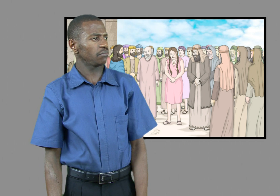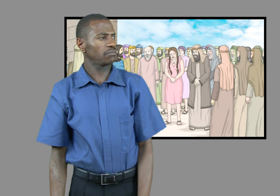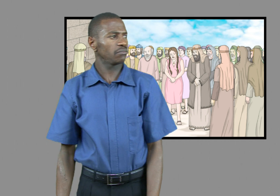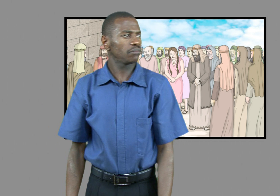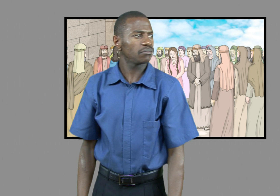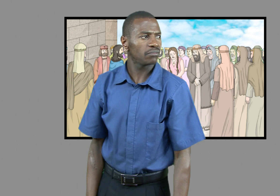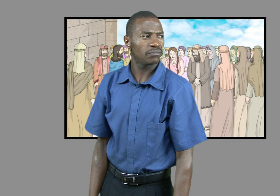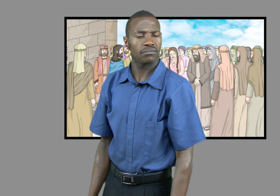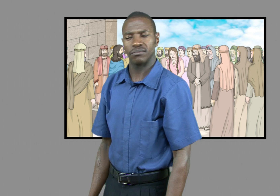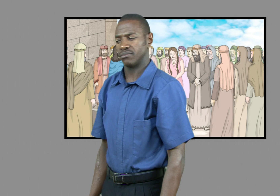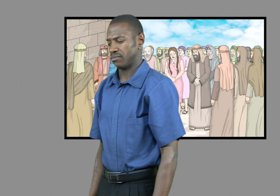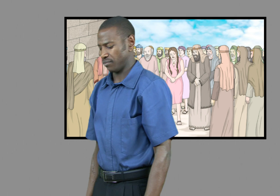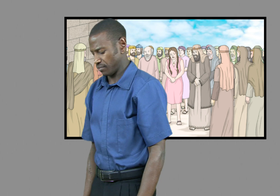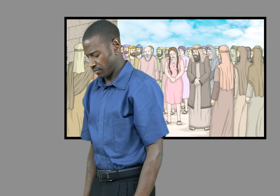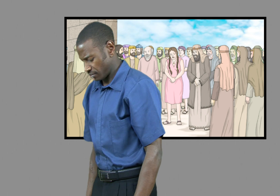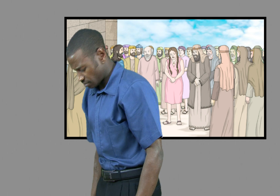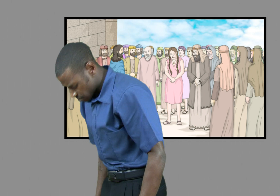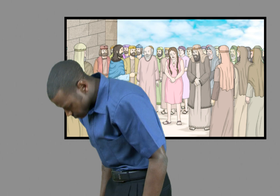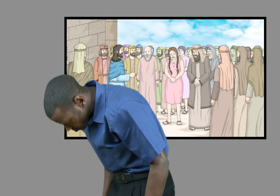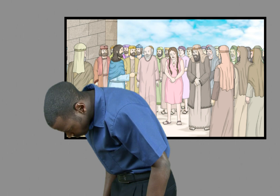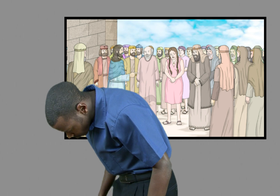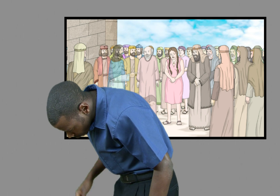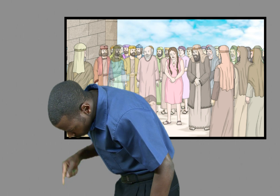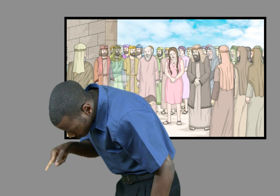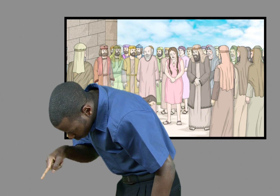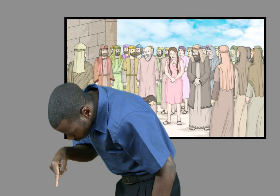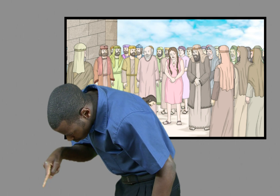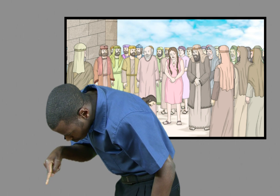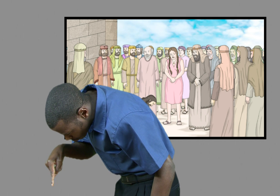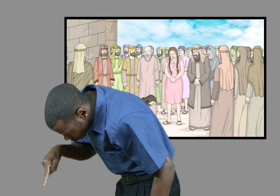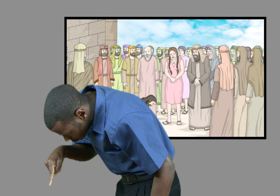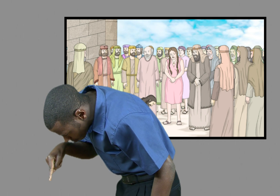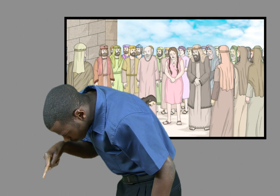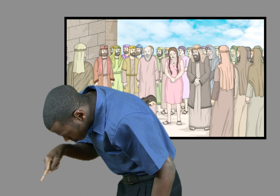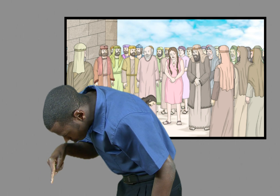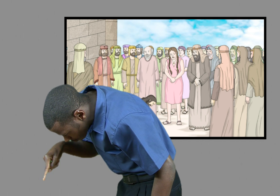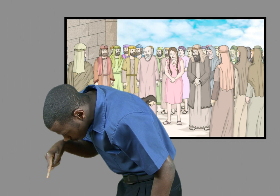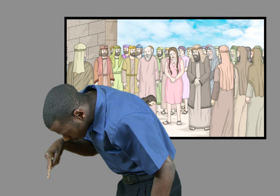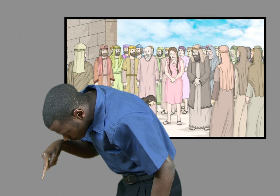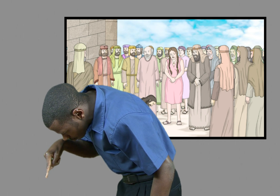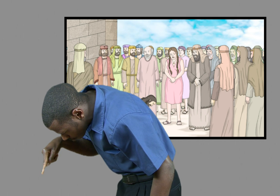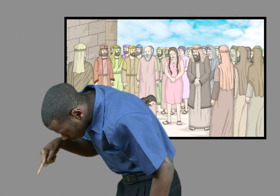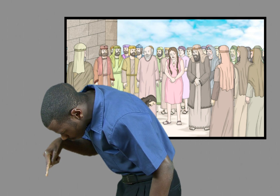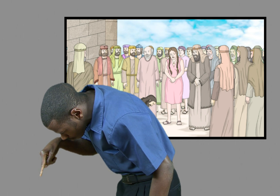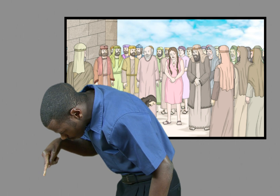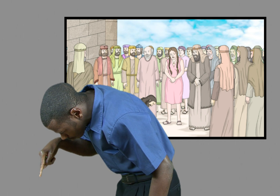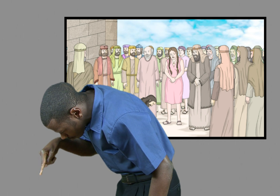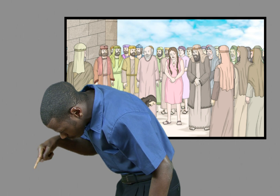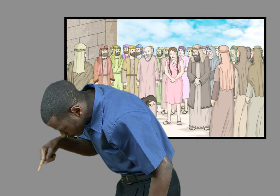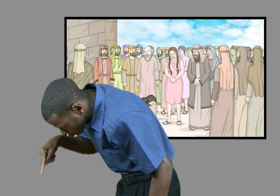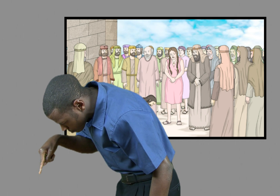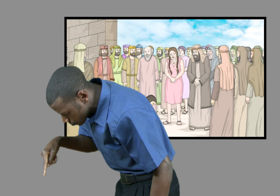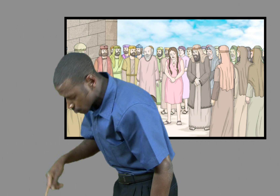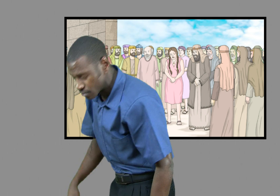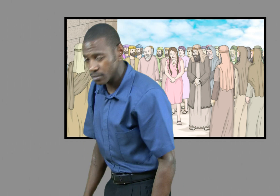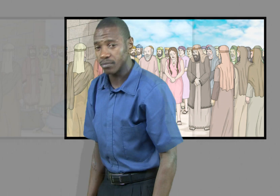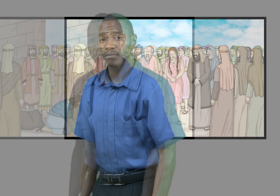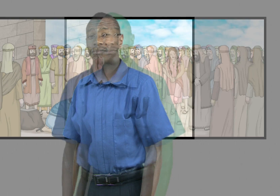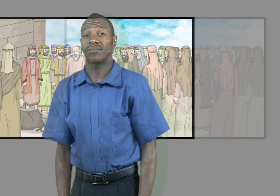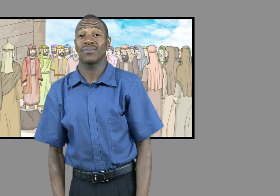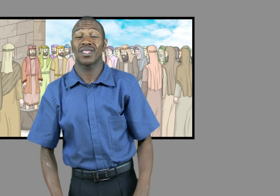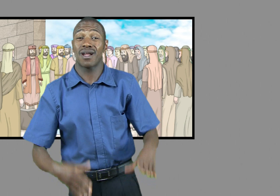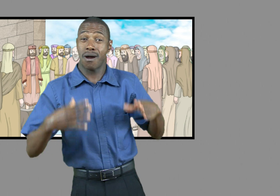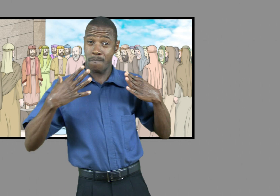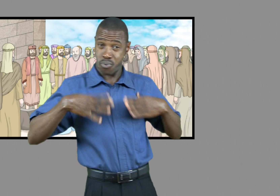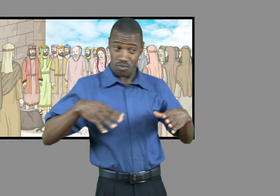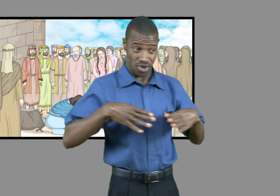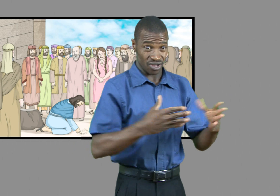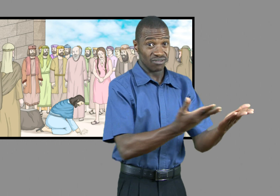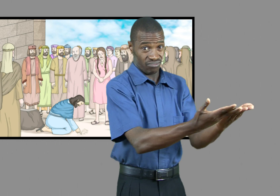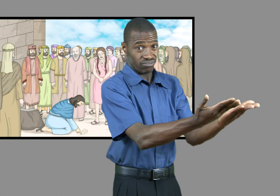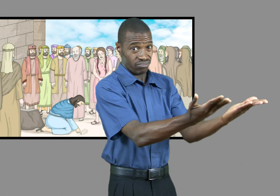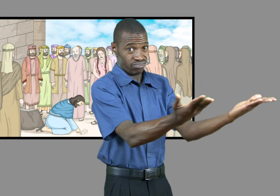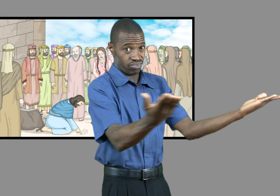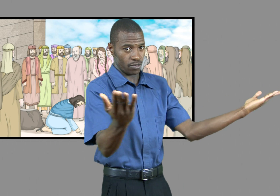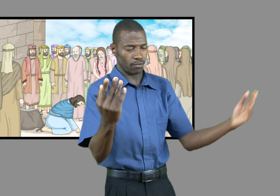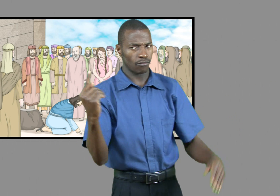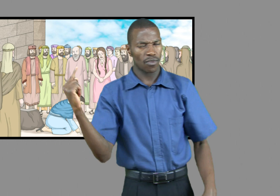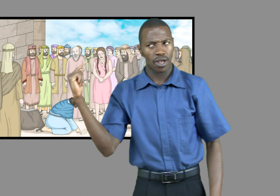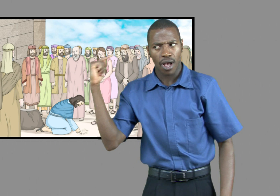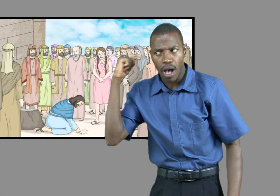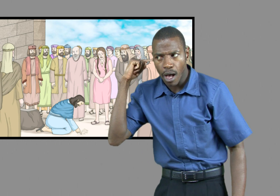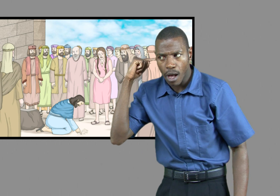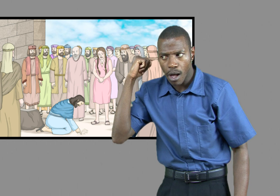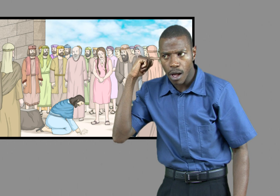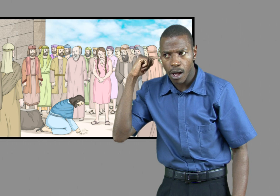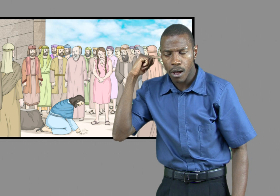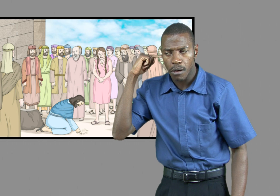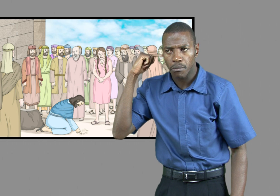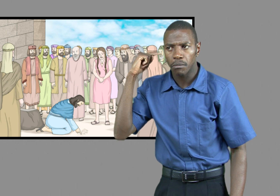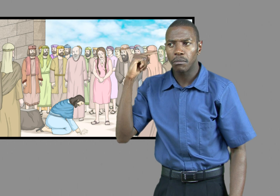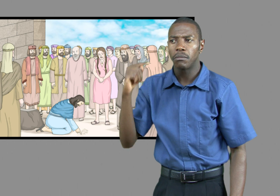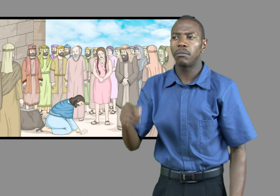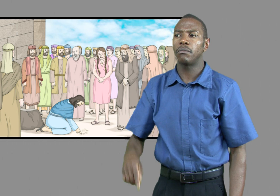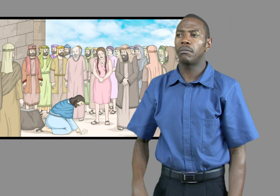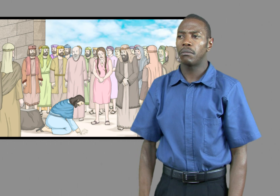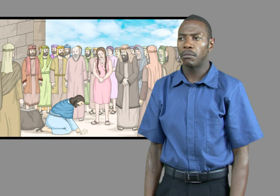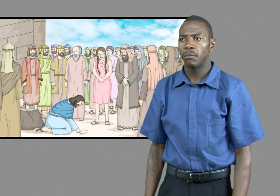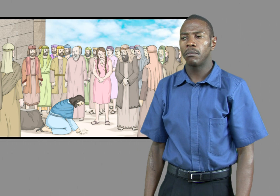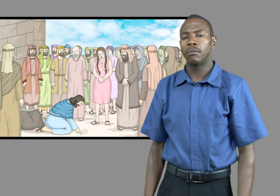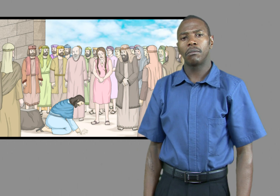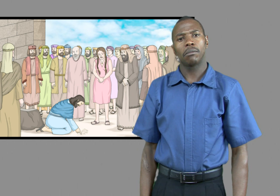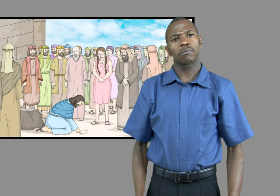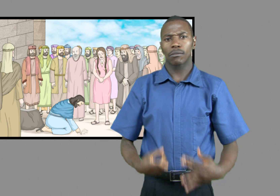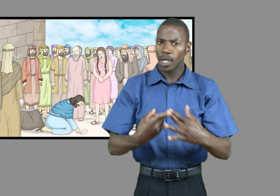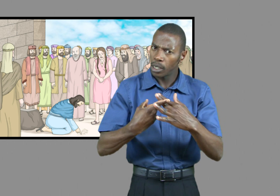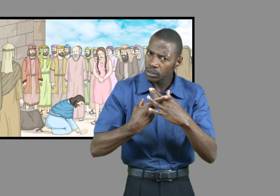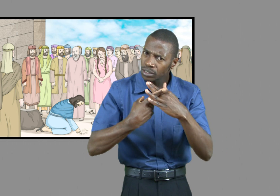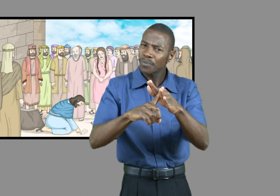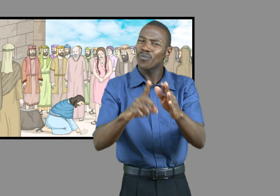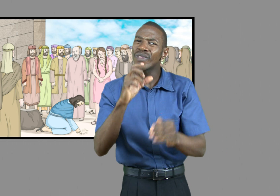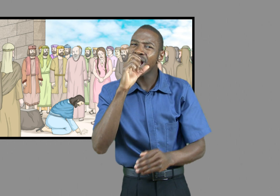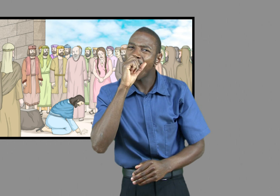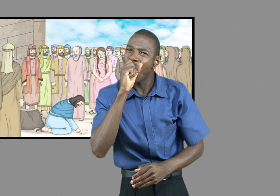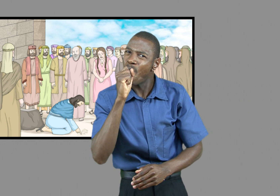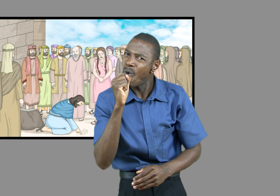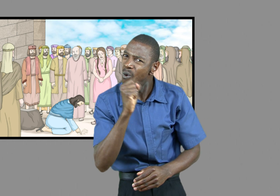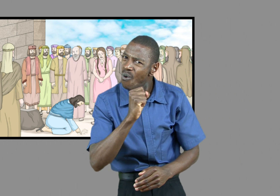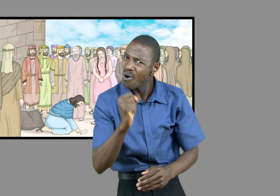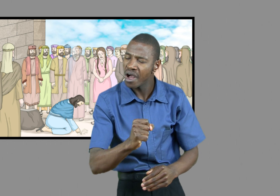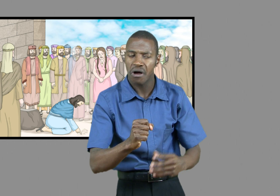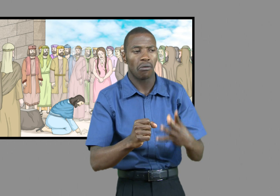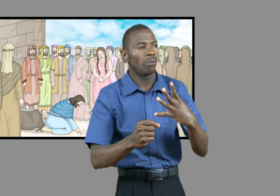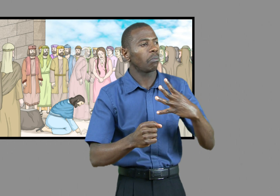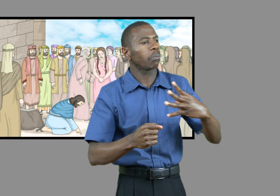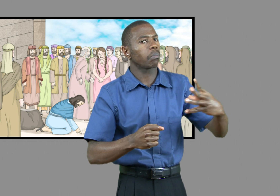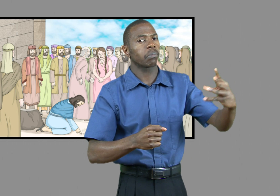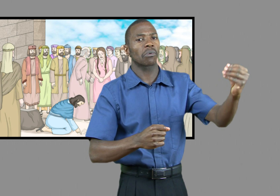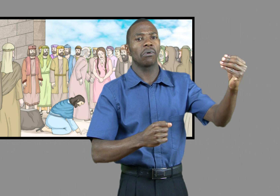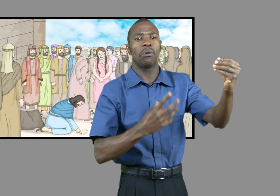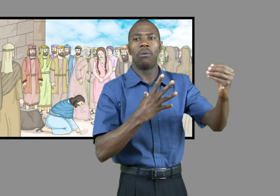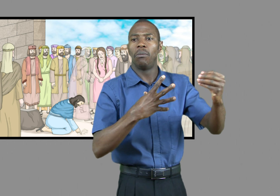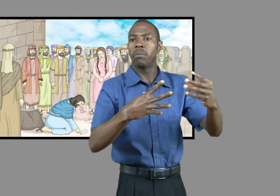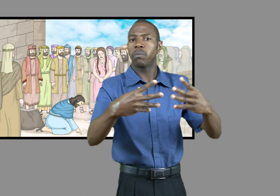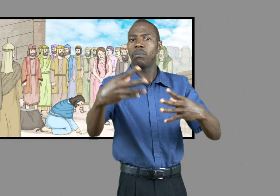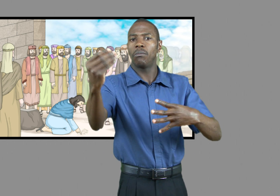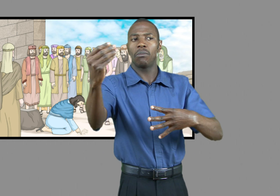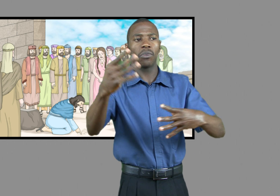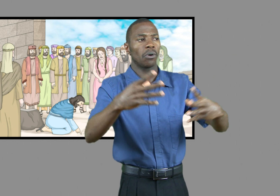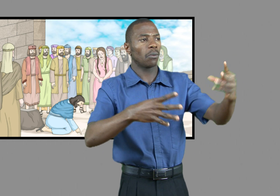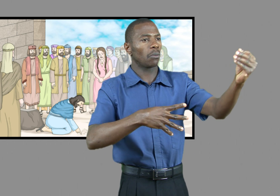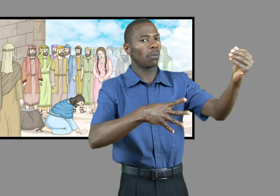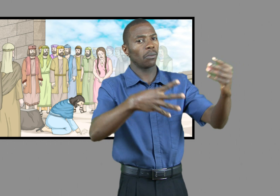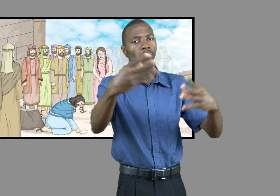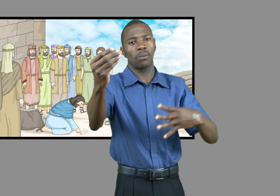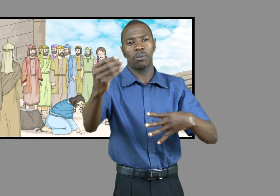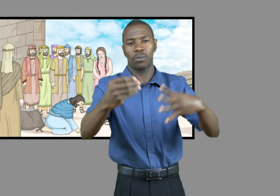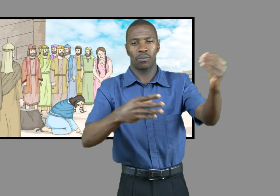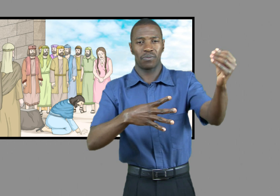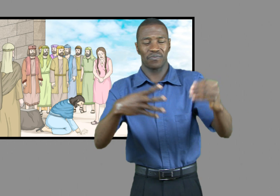And again He bent down and wrote on the ground.